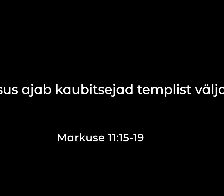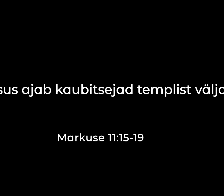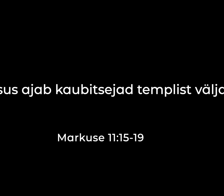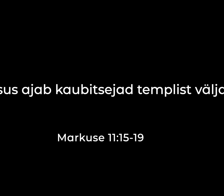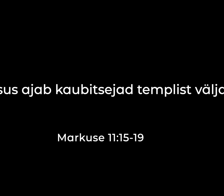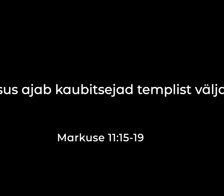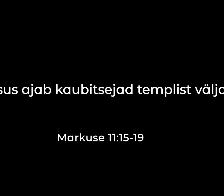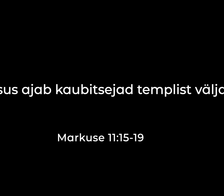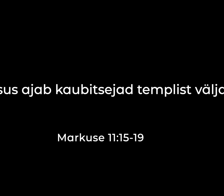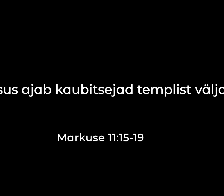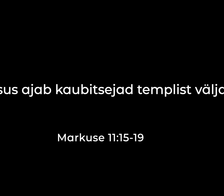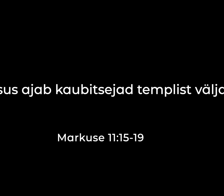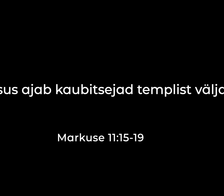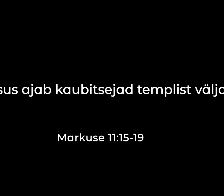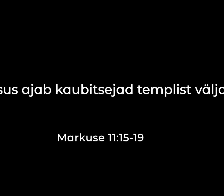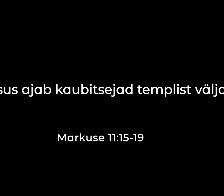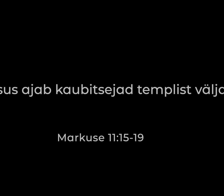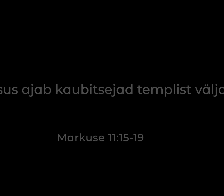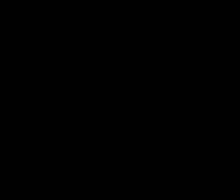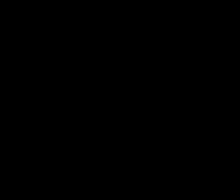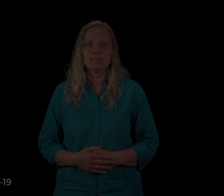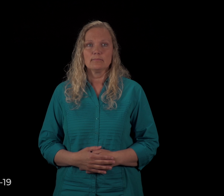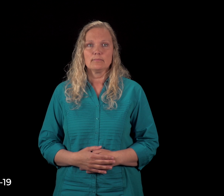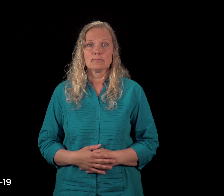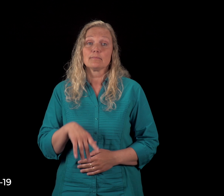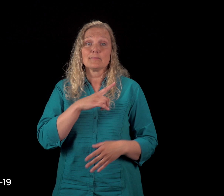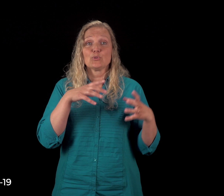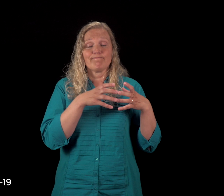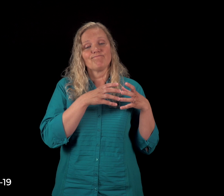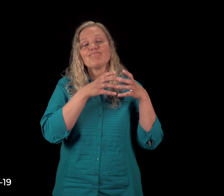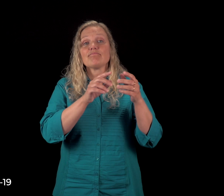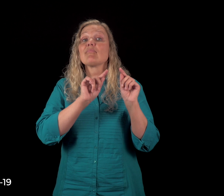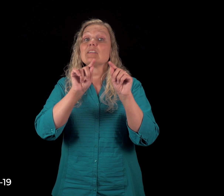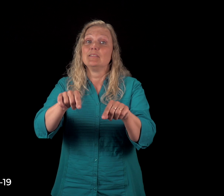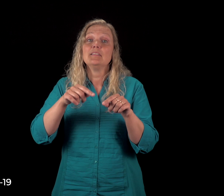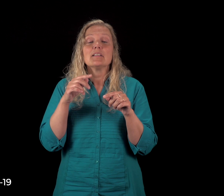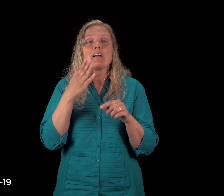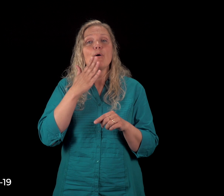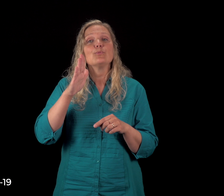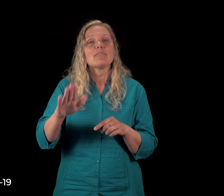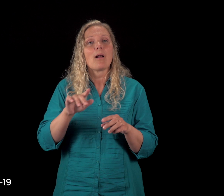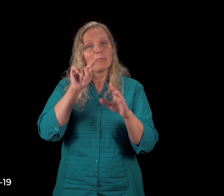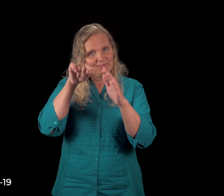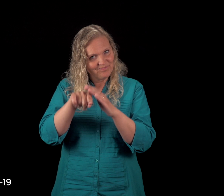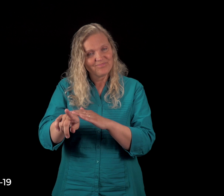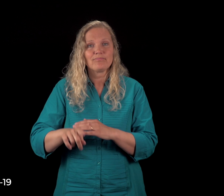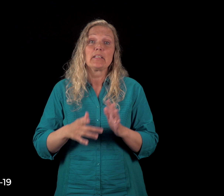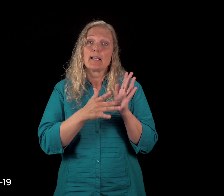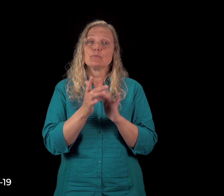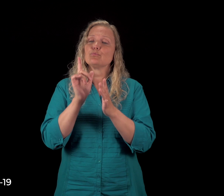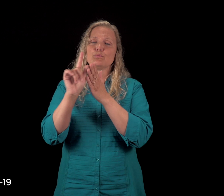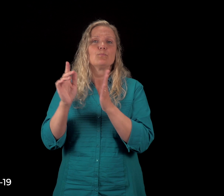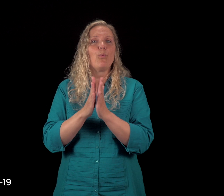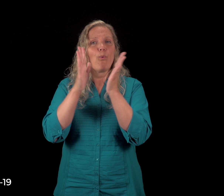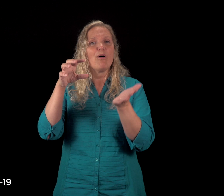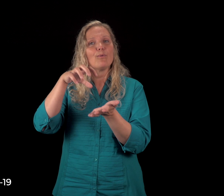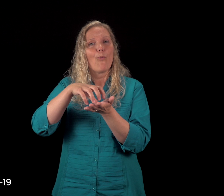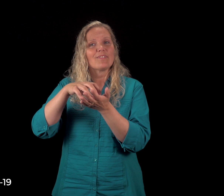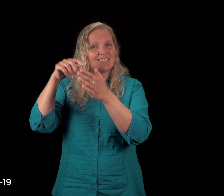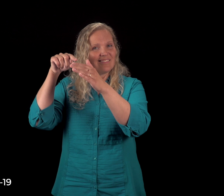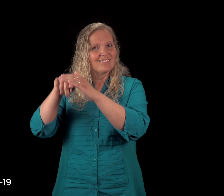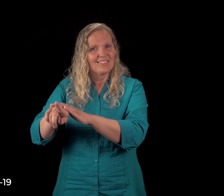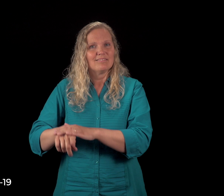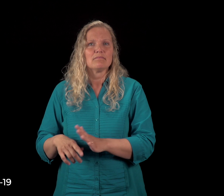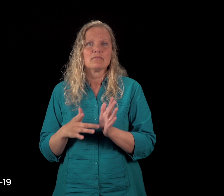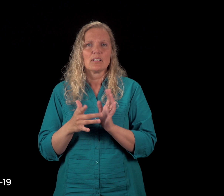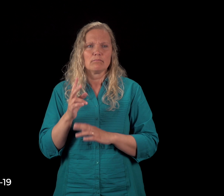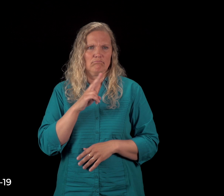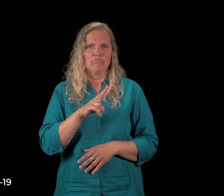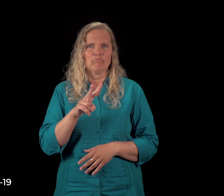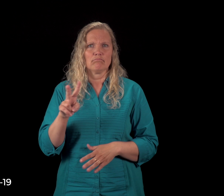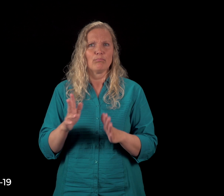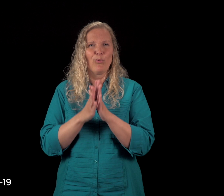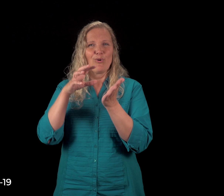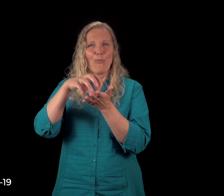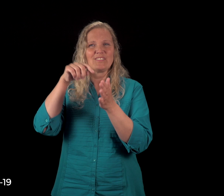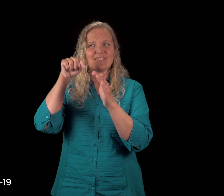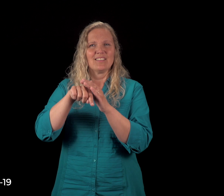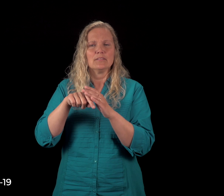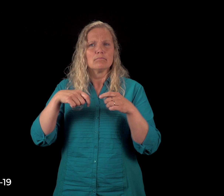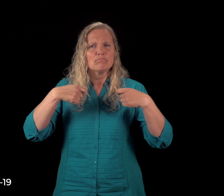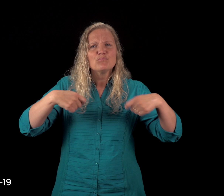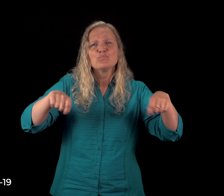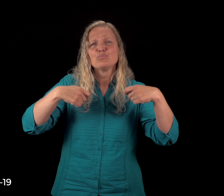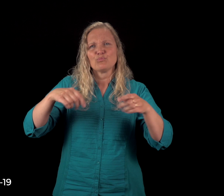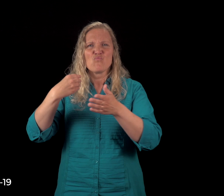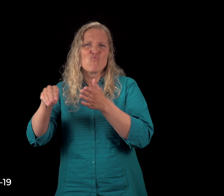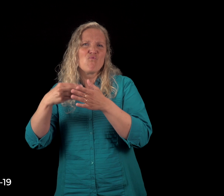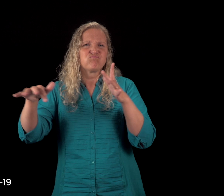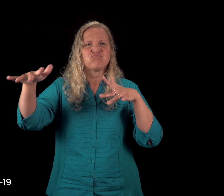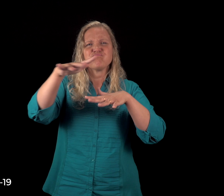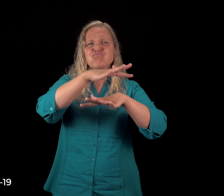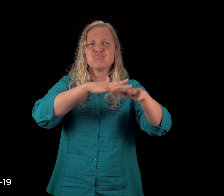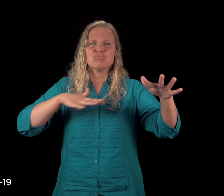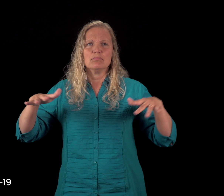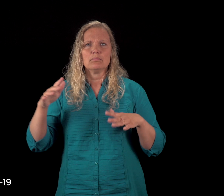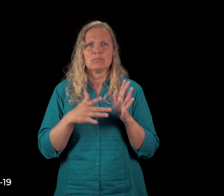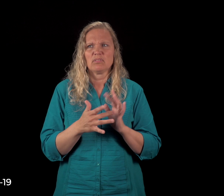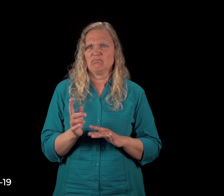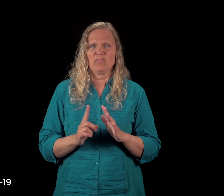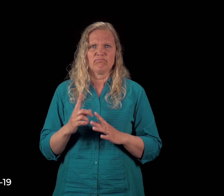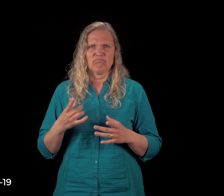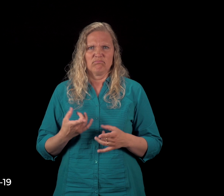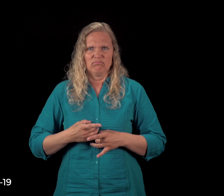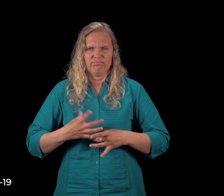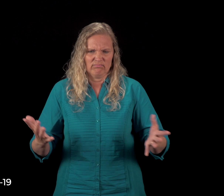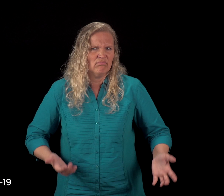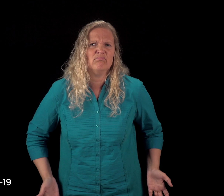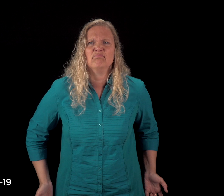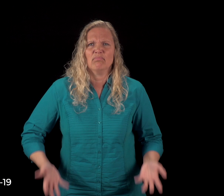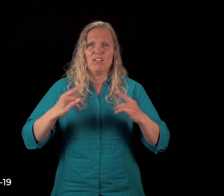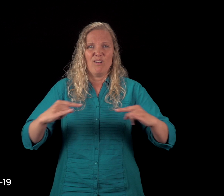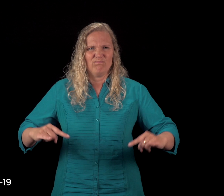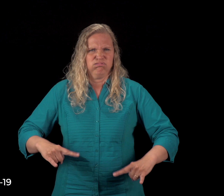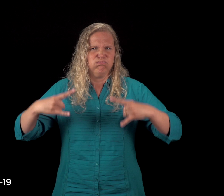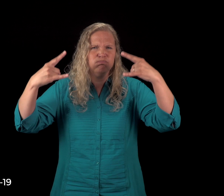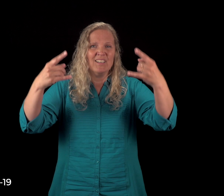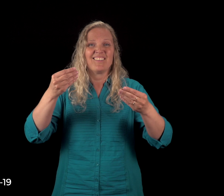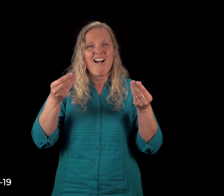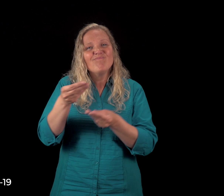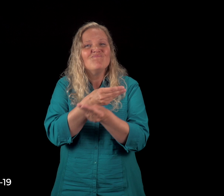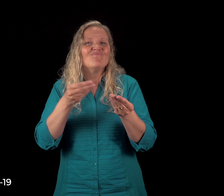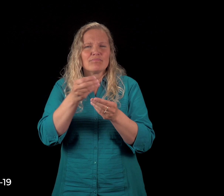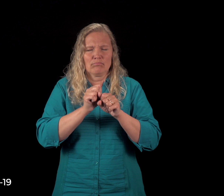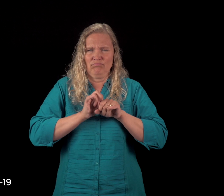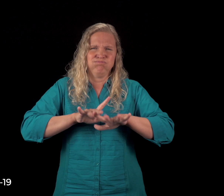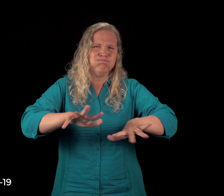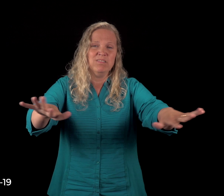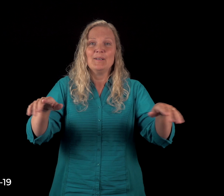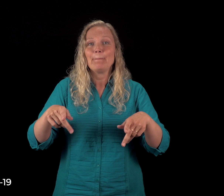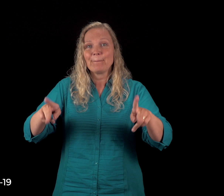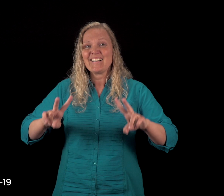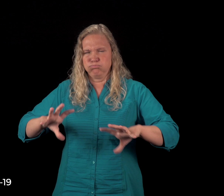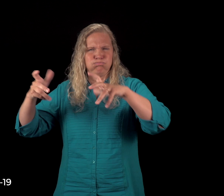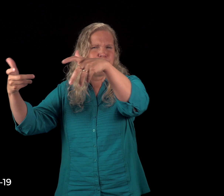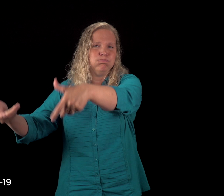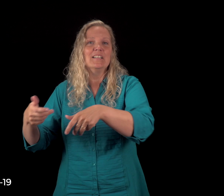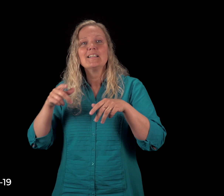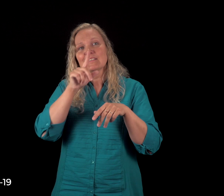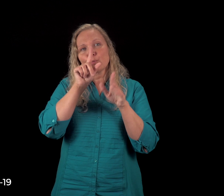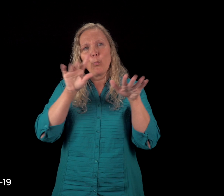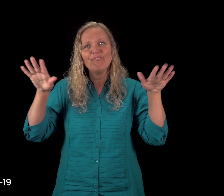When they arrived in Jerusalem, Jesus entered the temple courts and began to drive out those who were buying and selling there. He overturned the tables of the money changers and the seats of those selling doves.